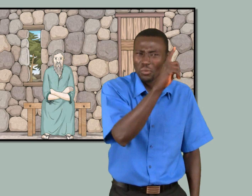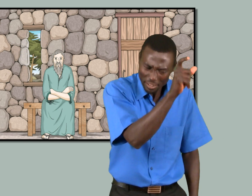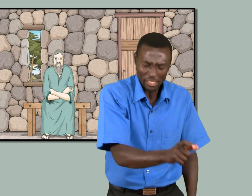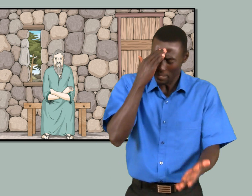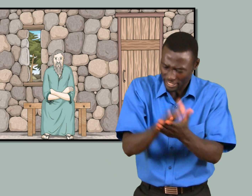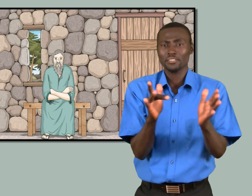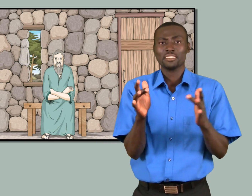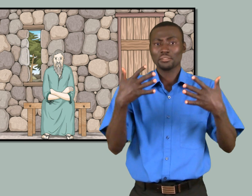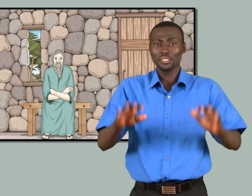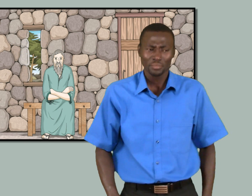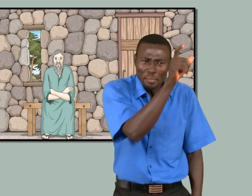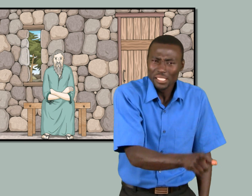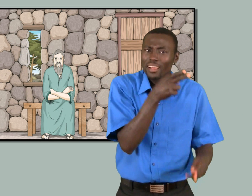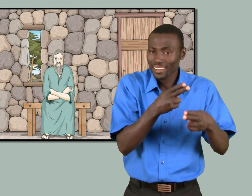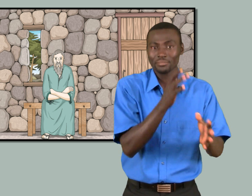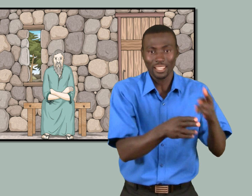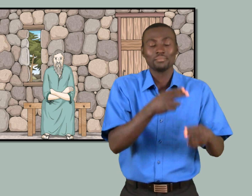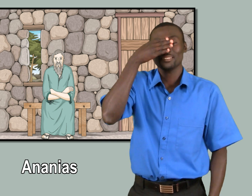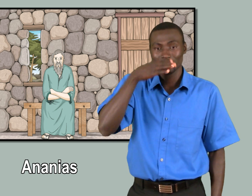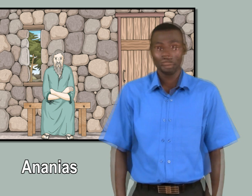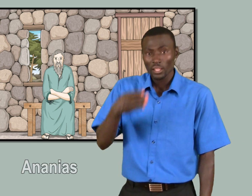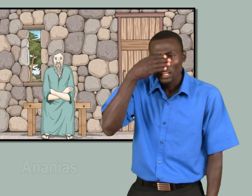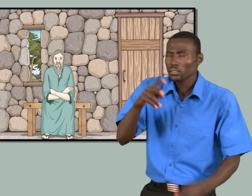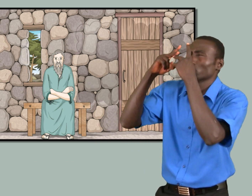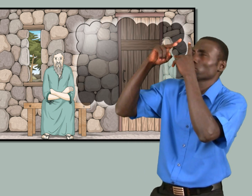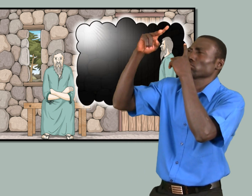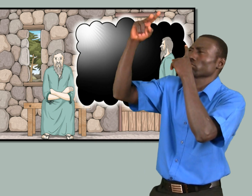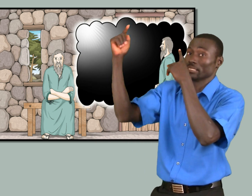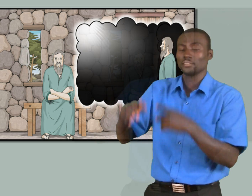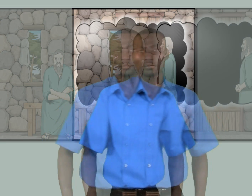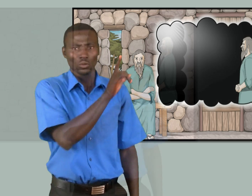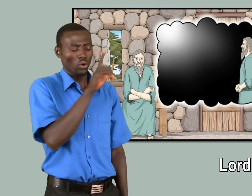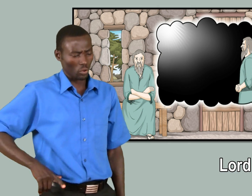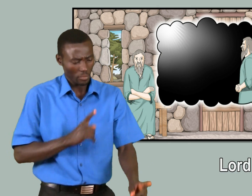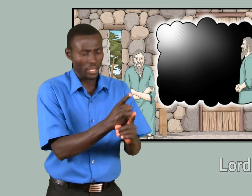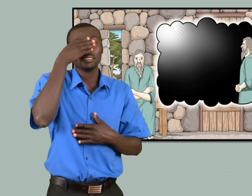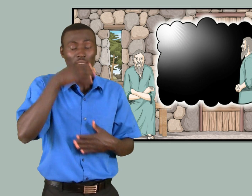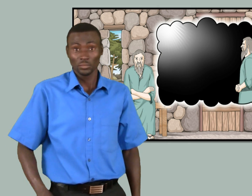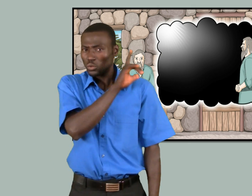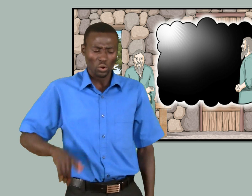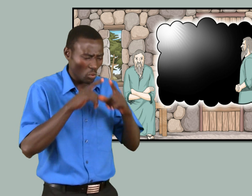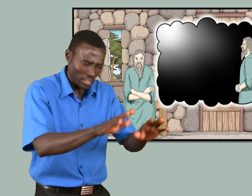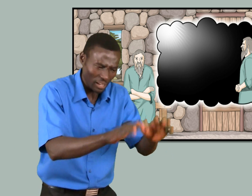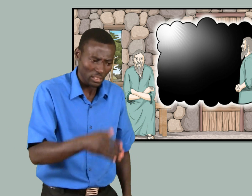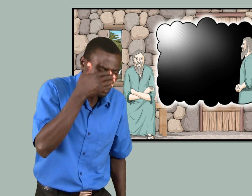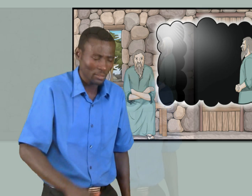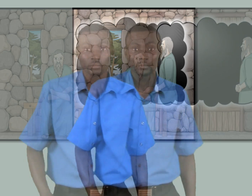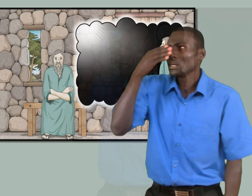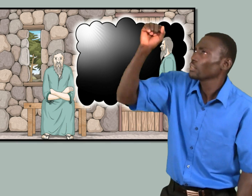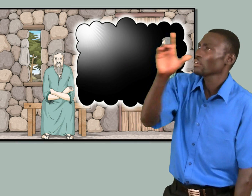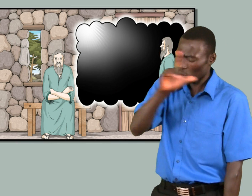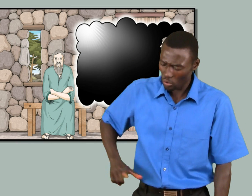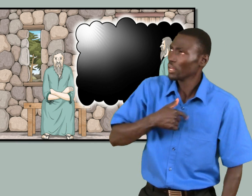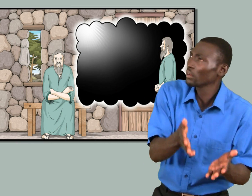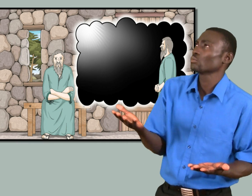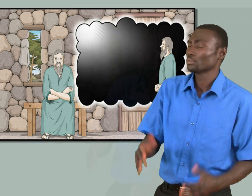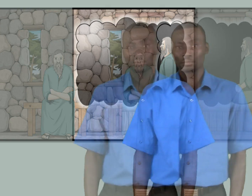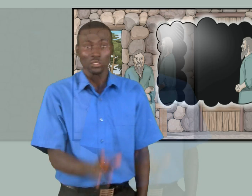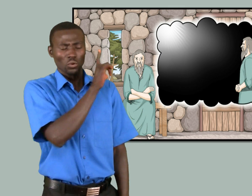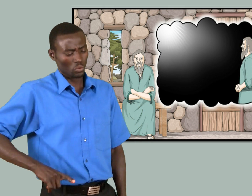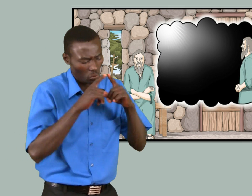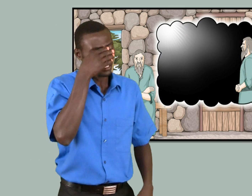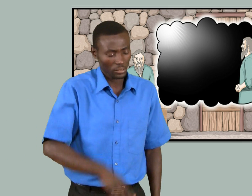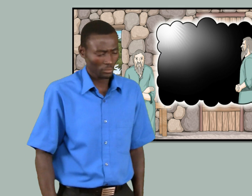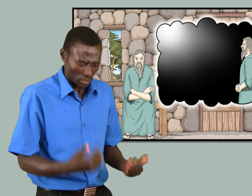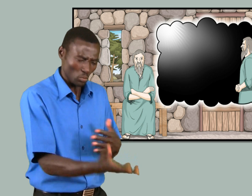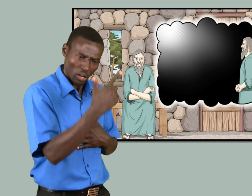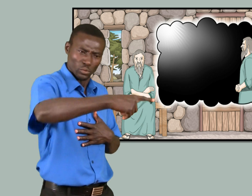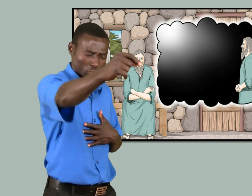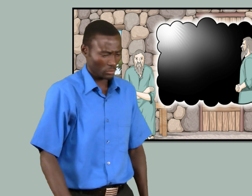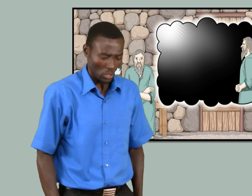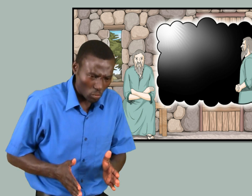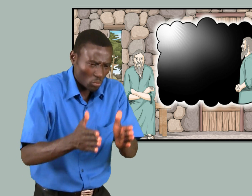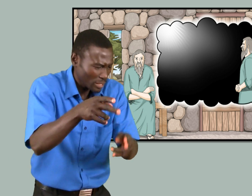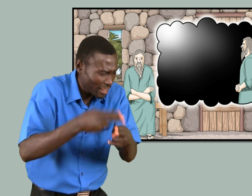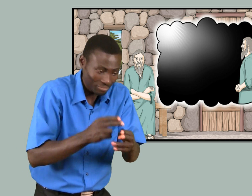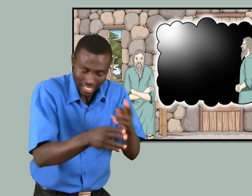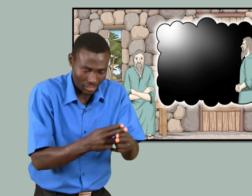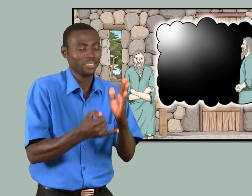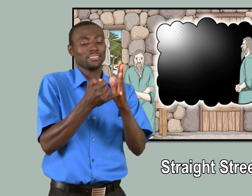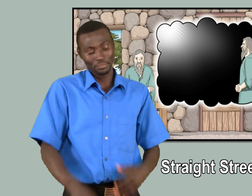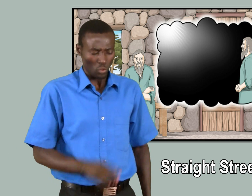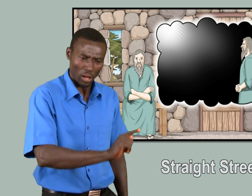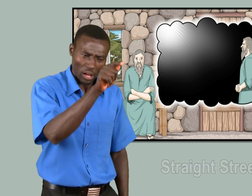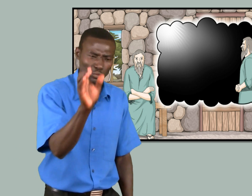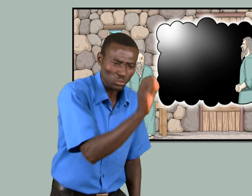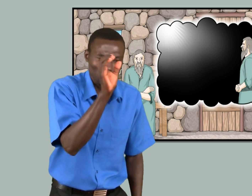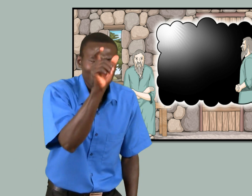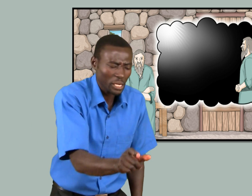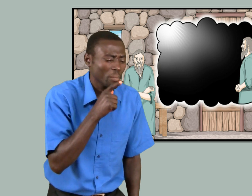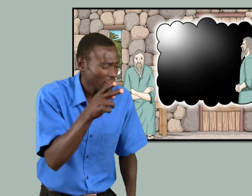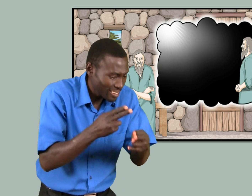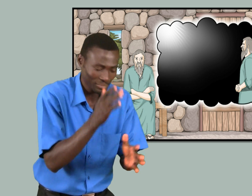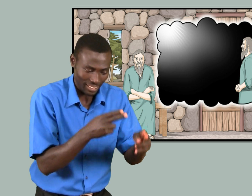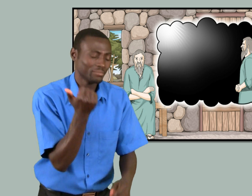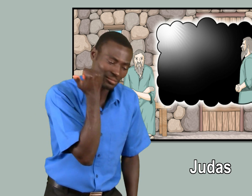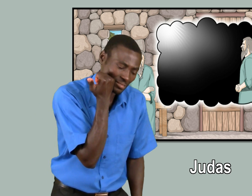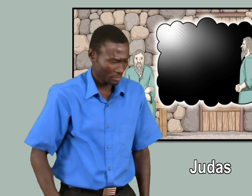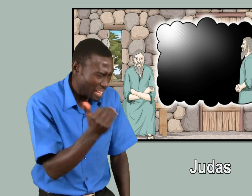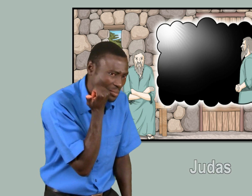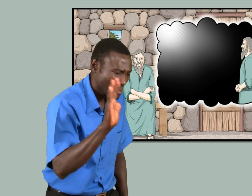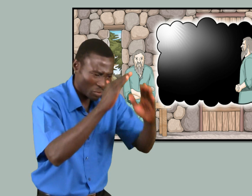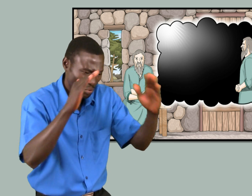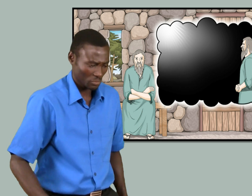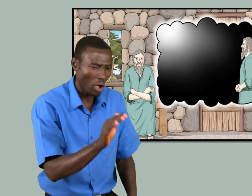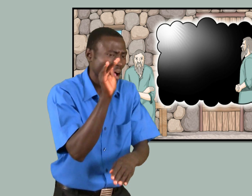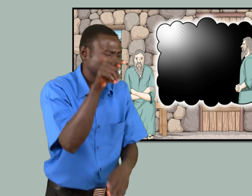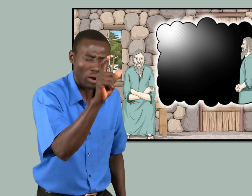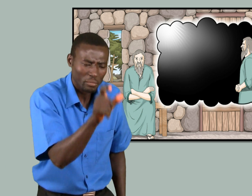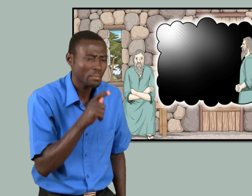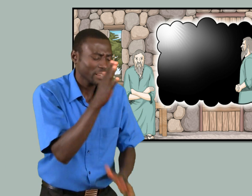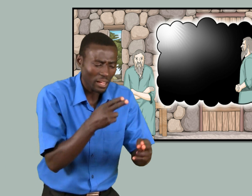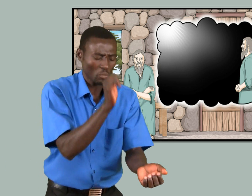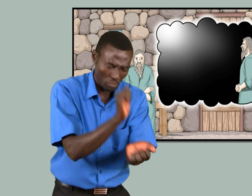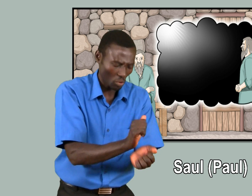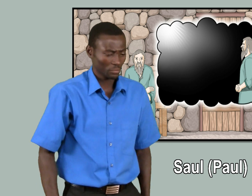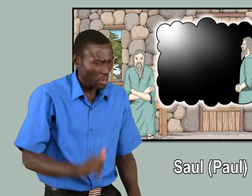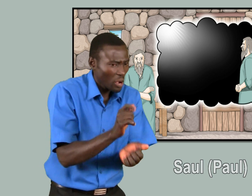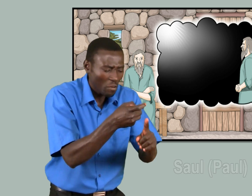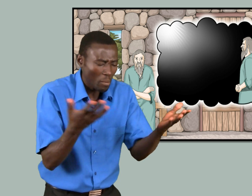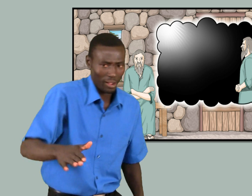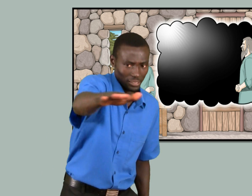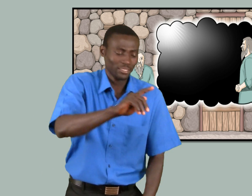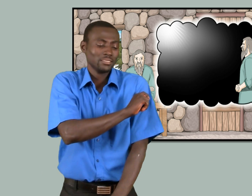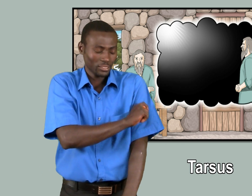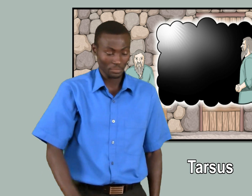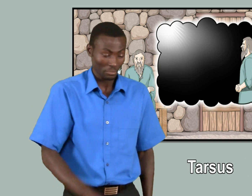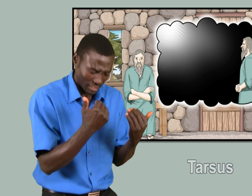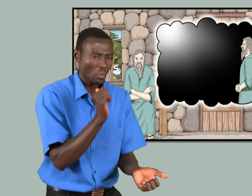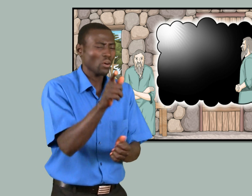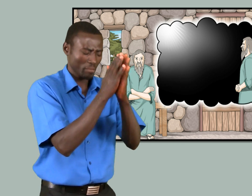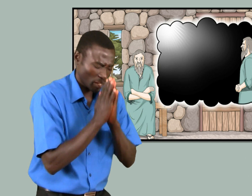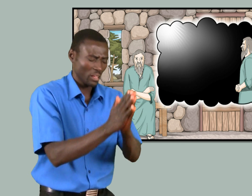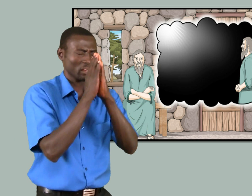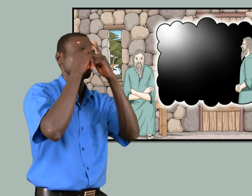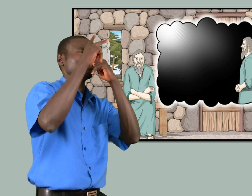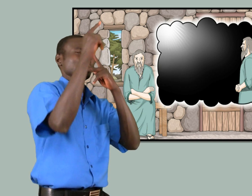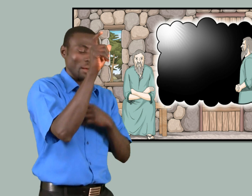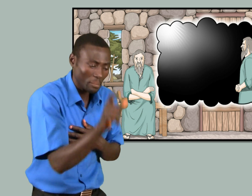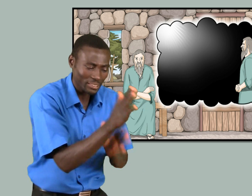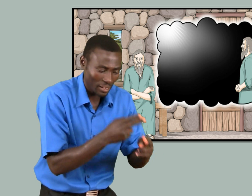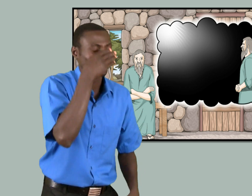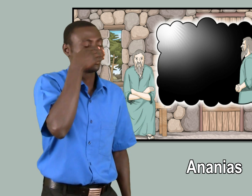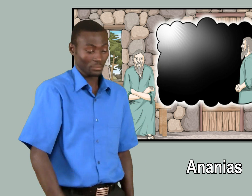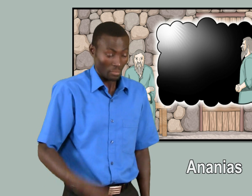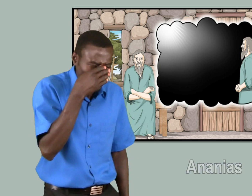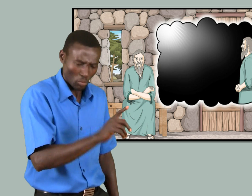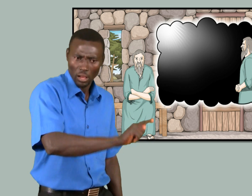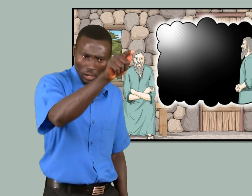The Lord spoke to him in a vision, “Ananias!” “Here I am, Lord,” he answered. “Get up!” the Lord told him. “Go to the house of Judas on Straight Street and ask for a man from Tarsus named Saul, for he is praying.